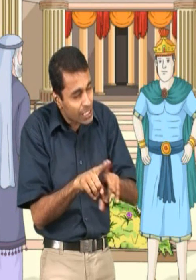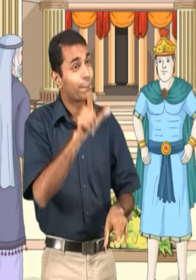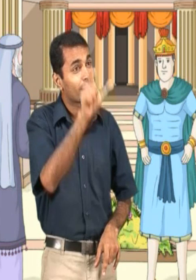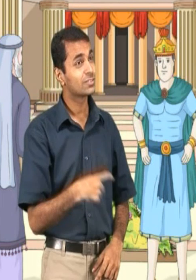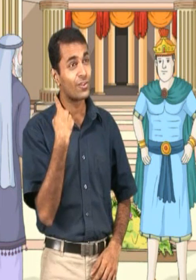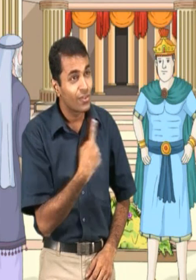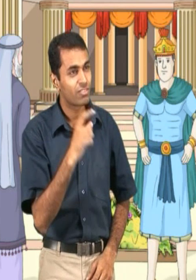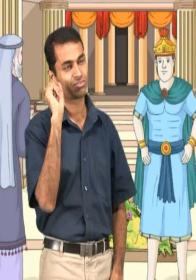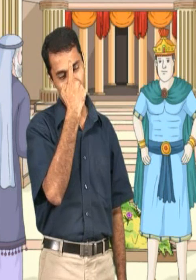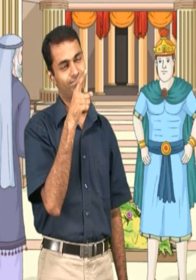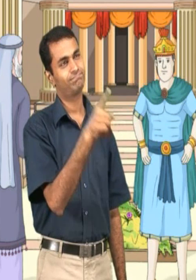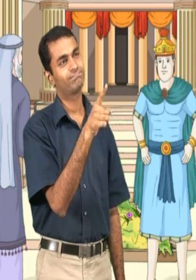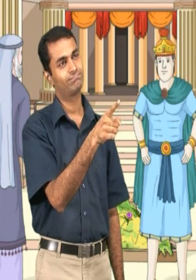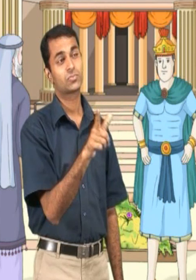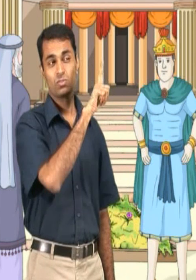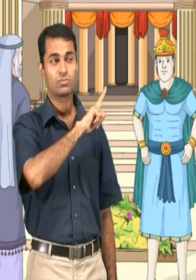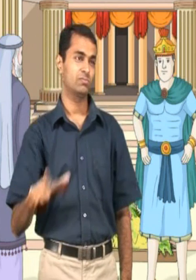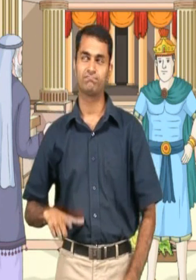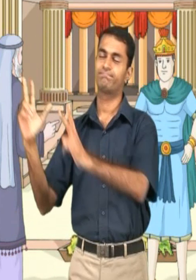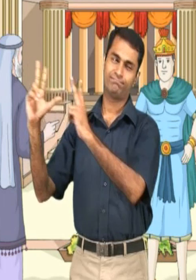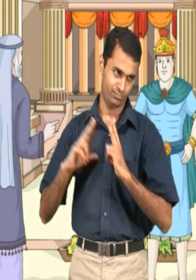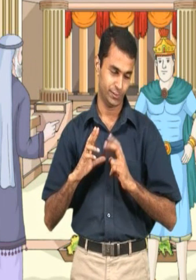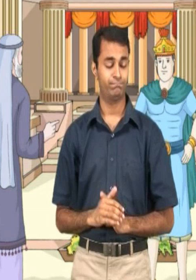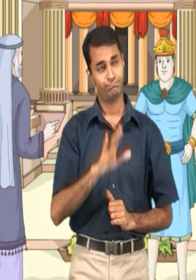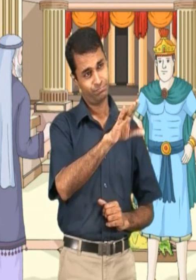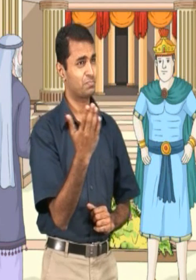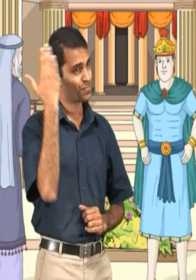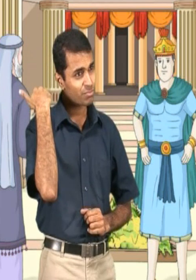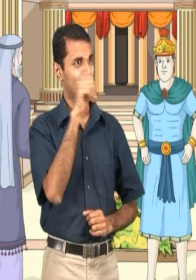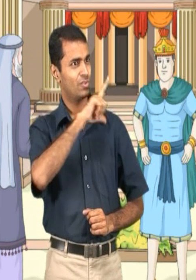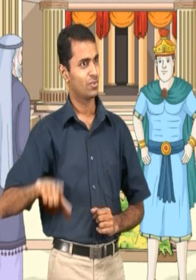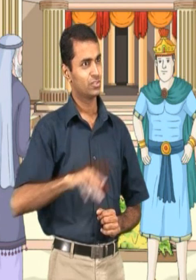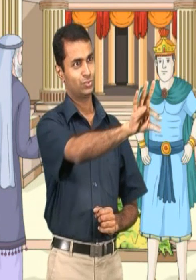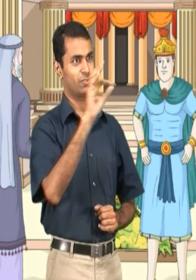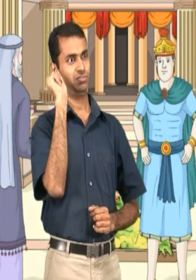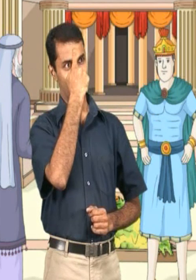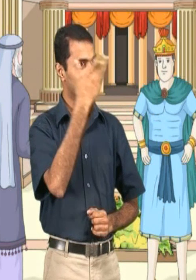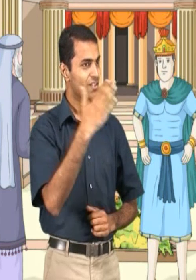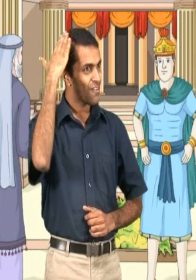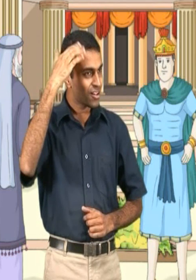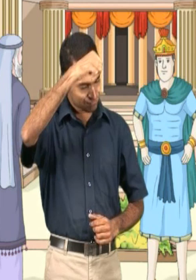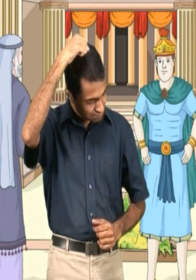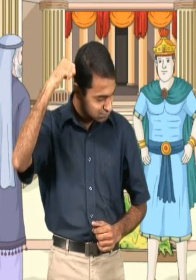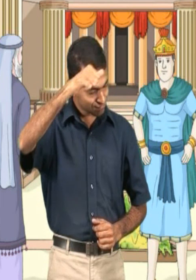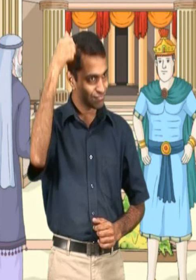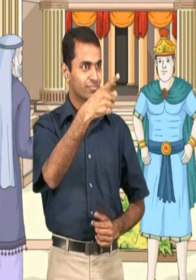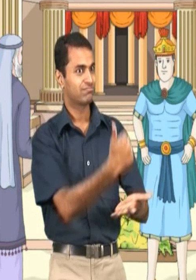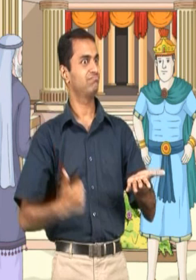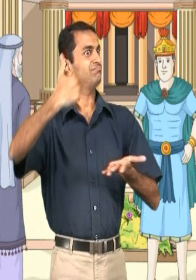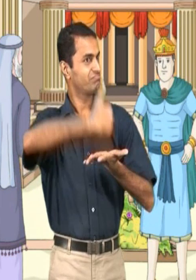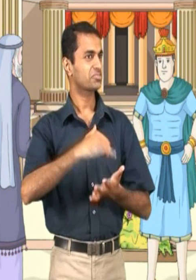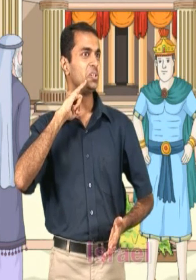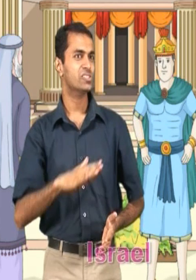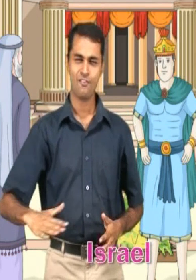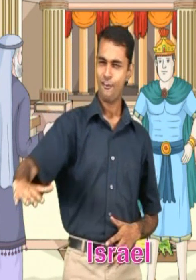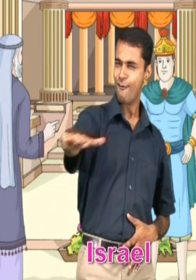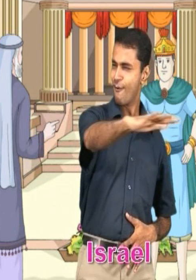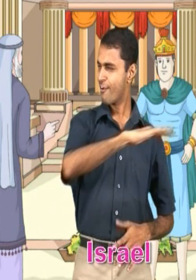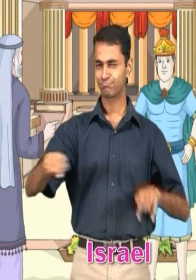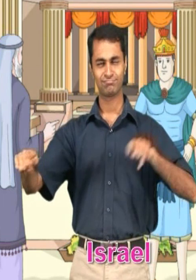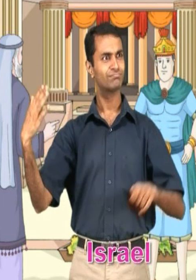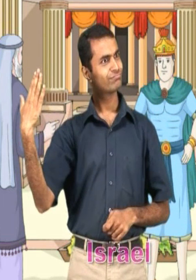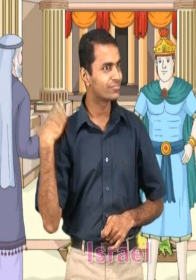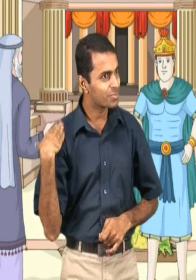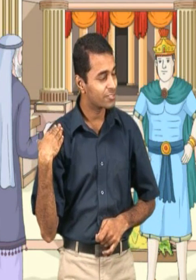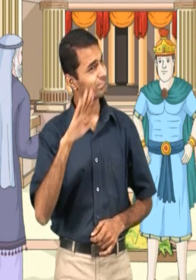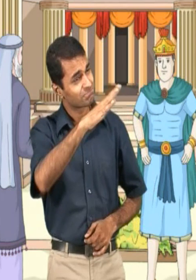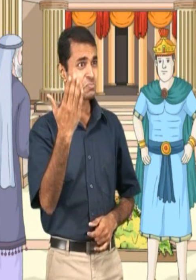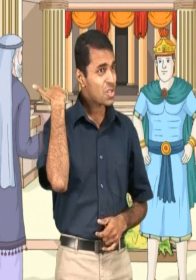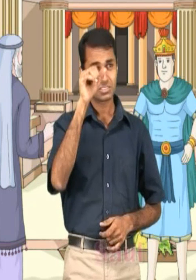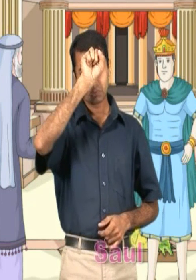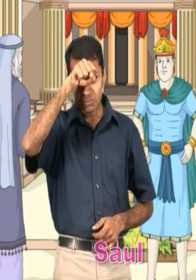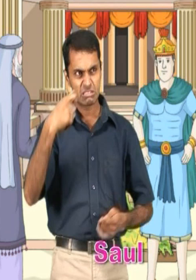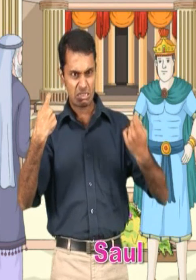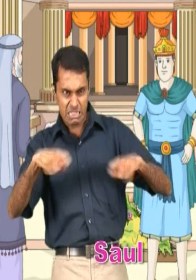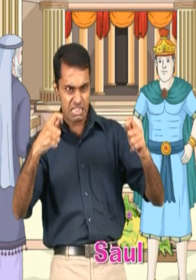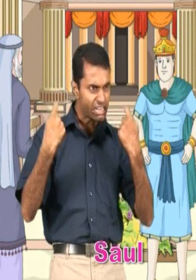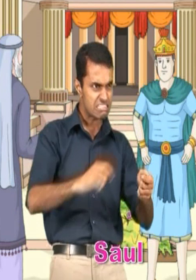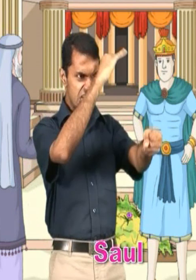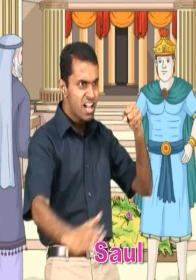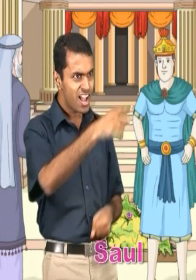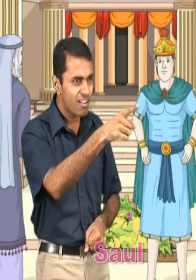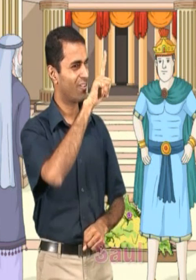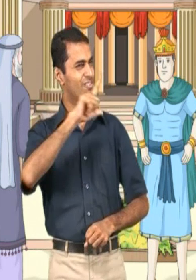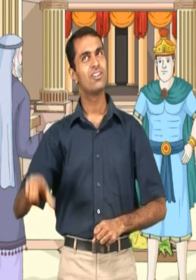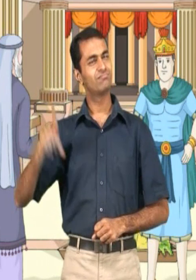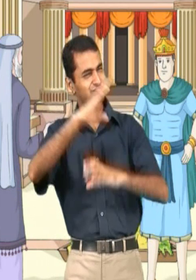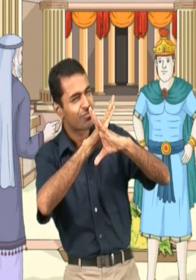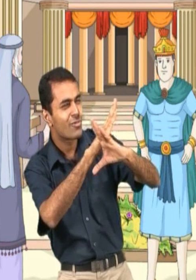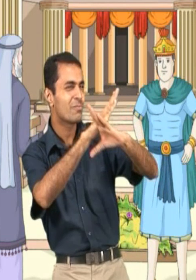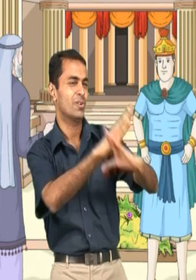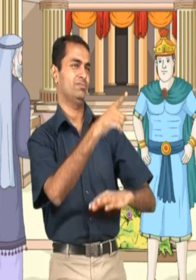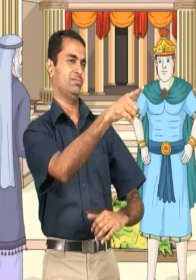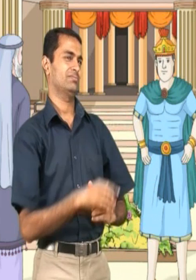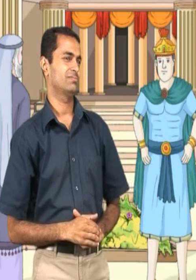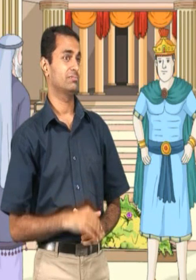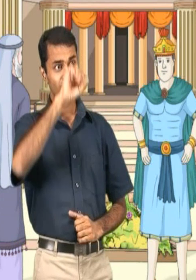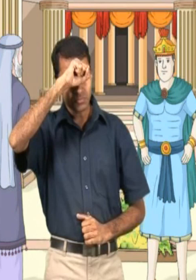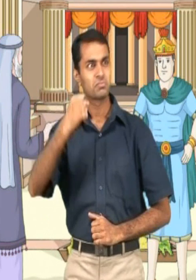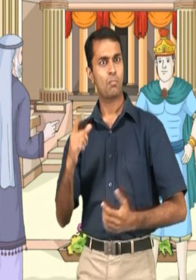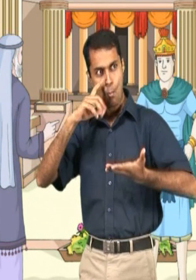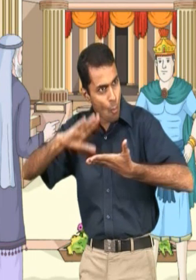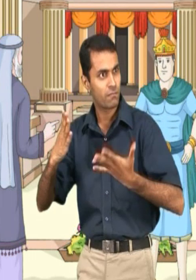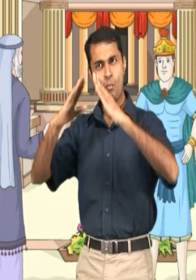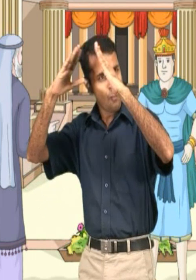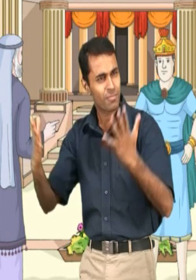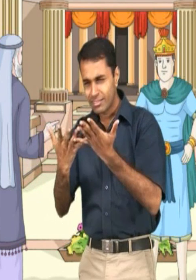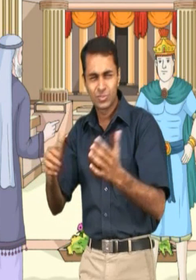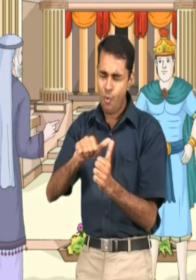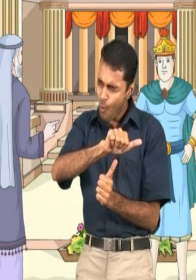This is what the LORD, the God of Israel, says: ‘I anointed you king over Israel, and I delivered you from the hand of Saul.